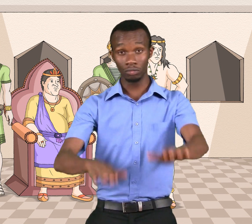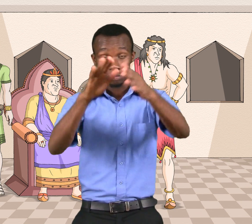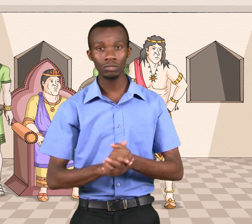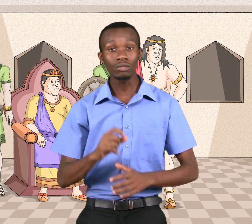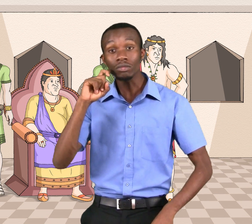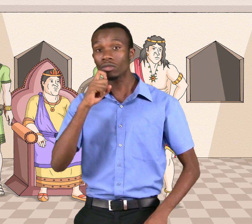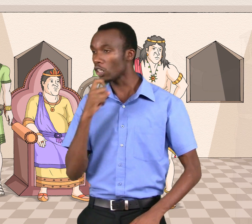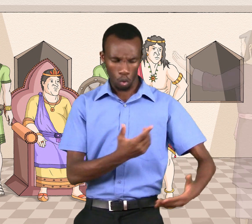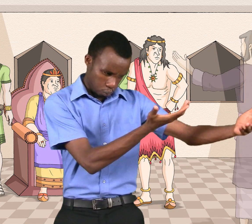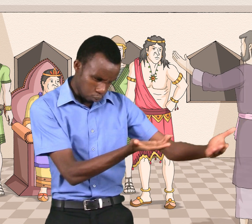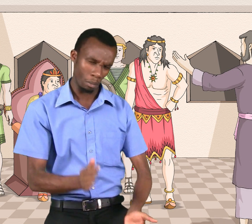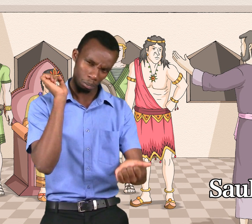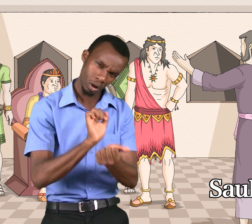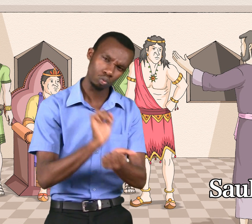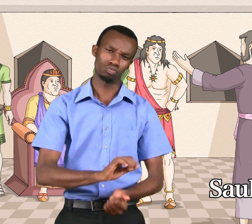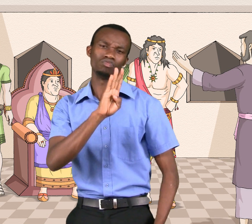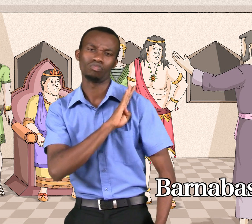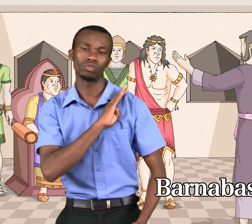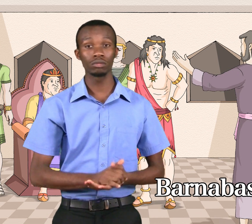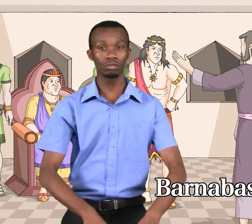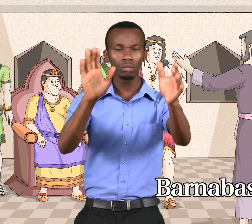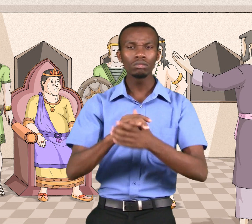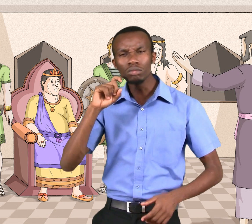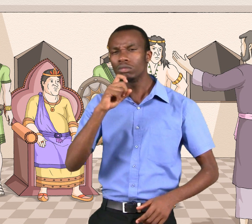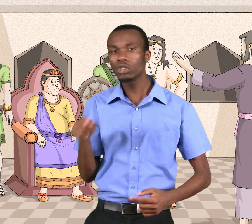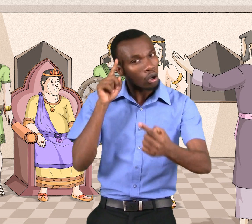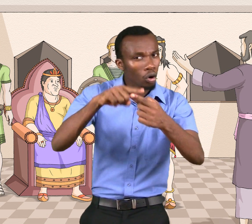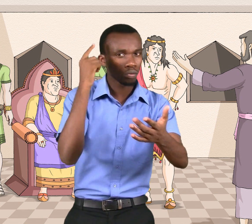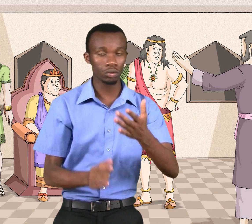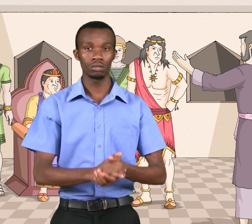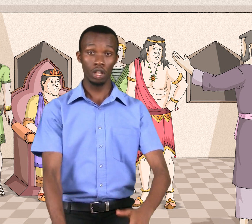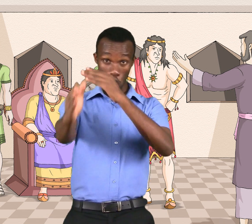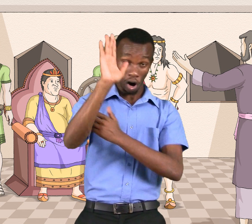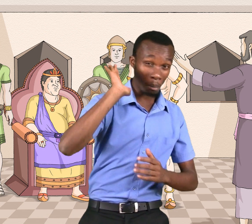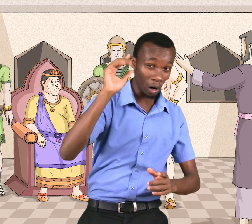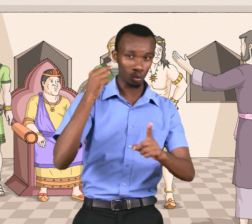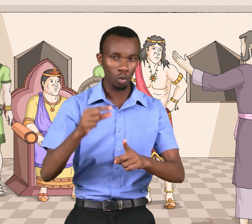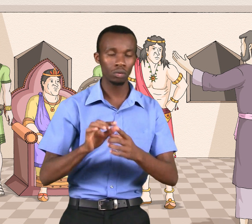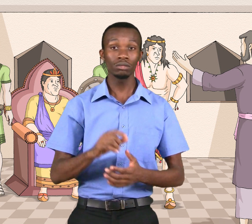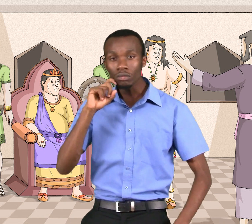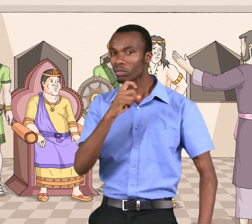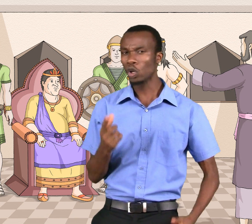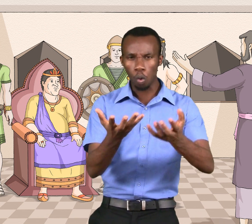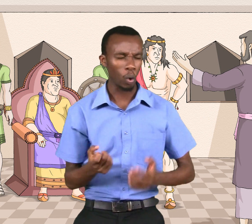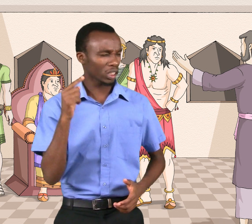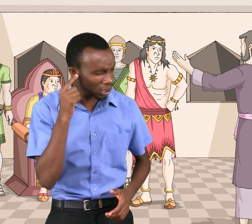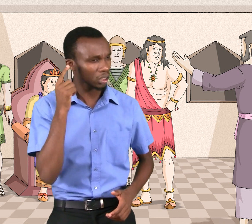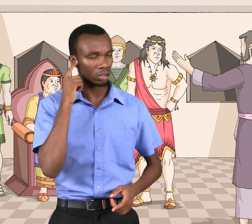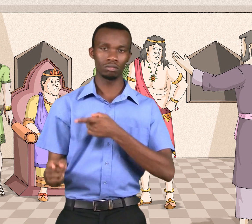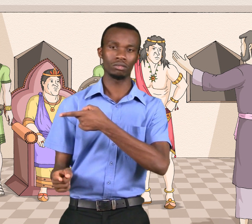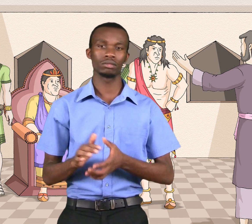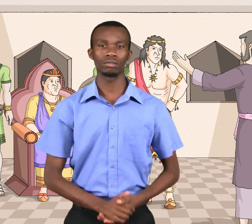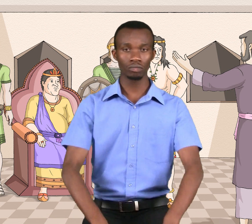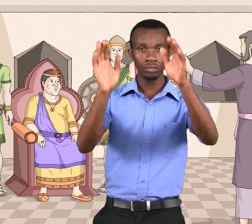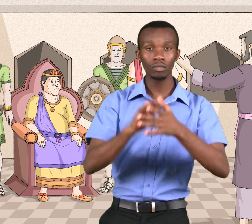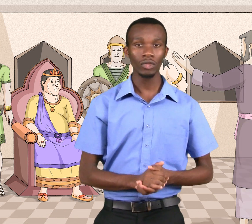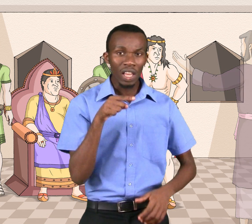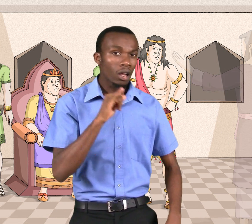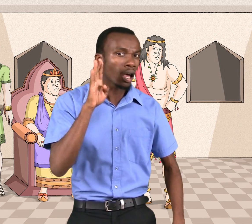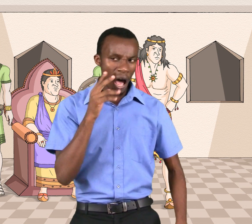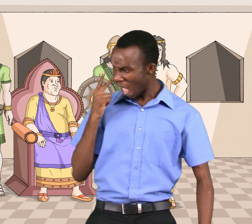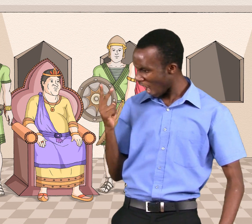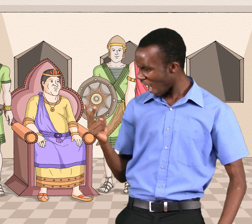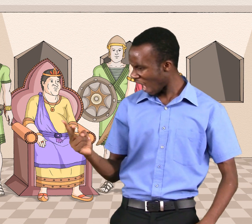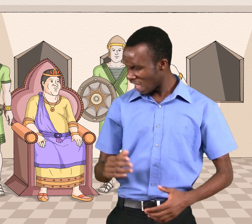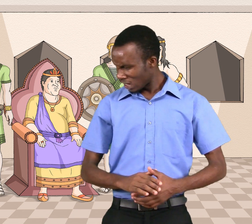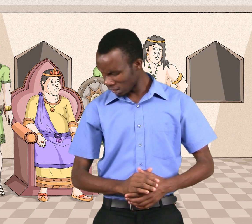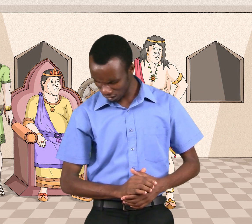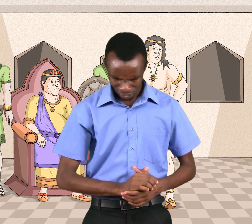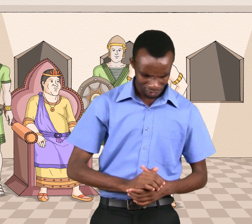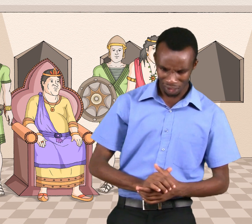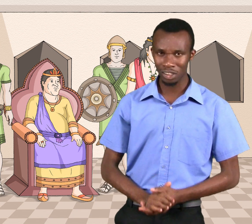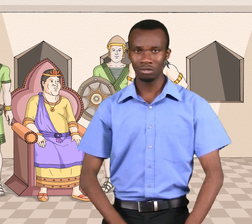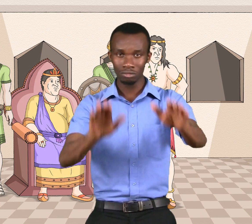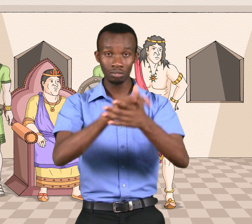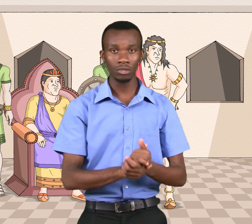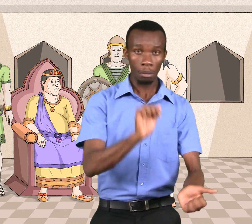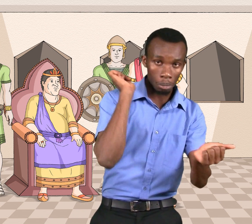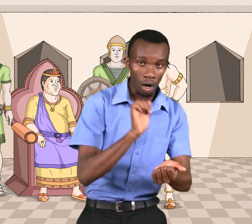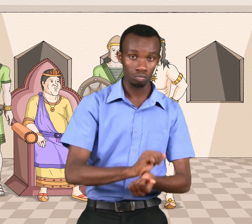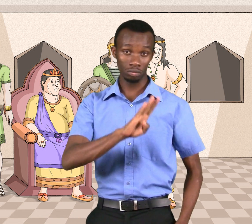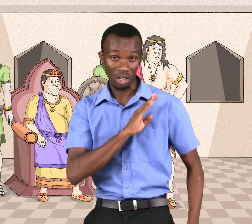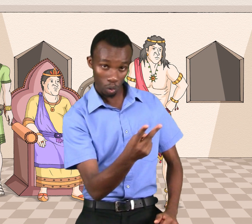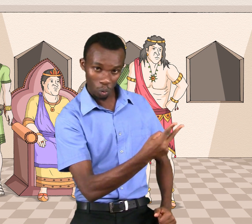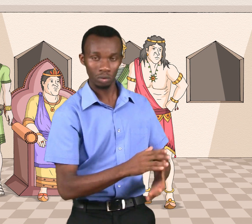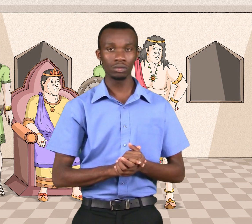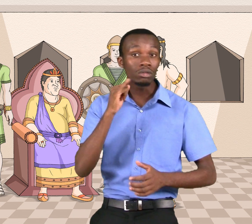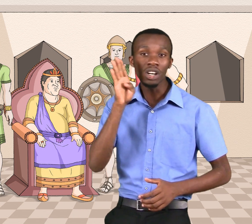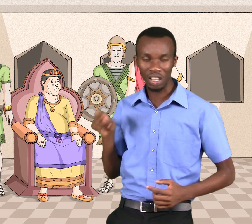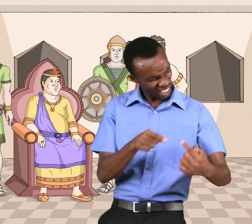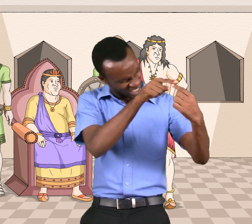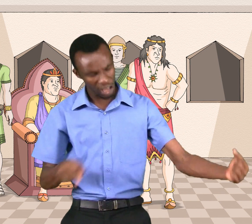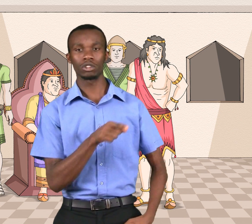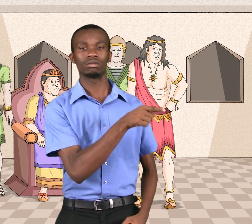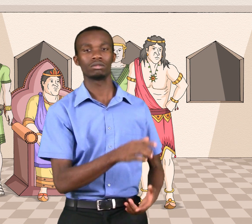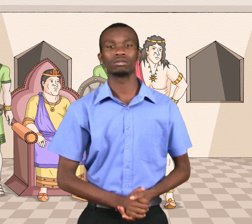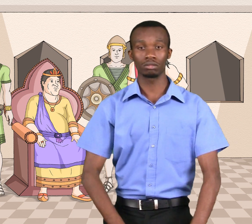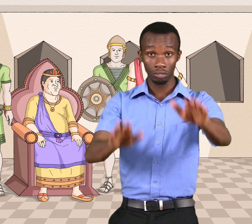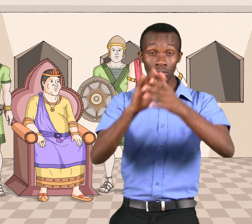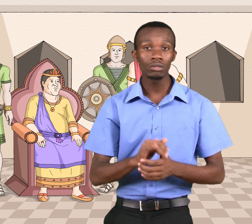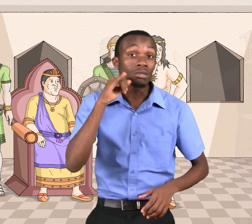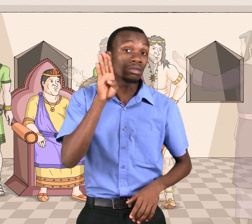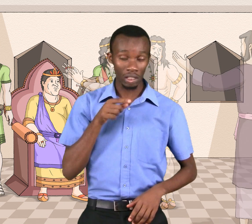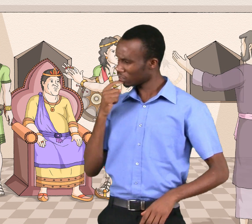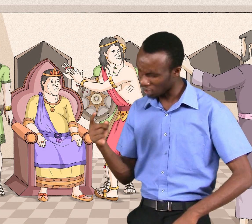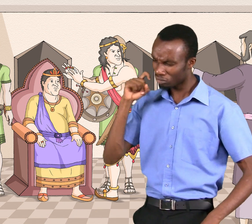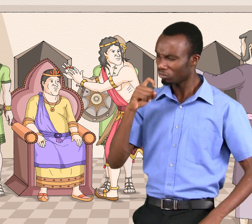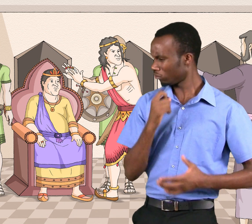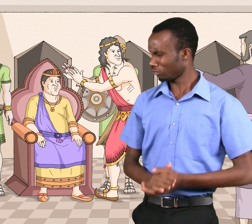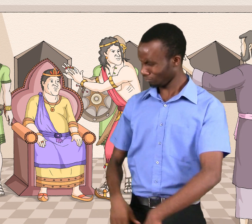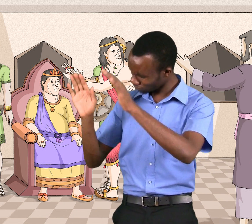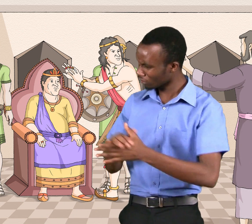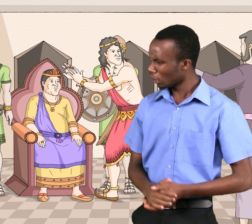The proconsul, a man of intelligence, summoned Barnabas and Saul because he wanted to hear the word of God.